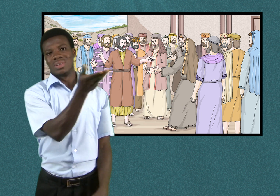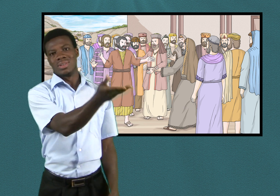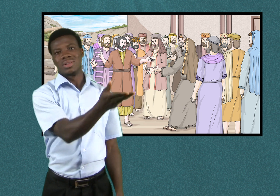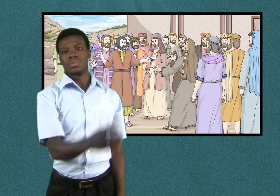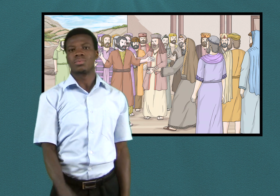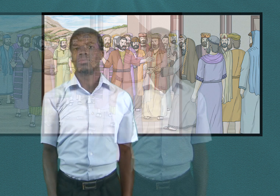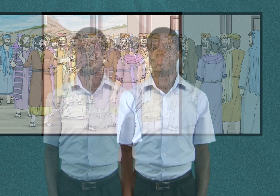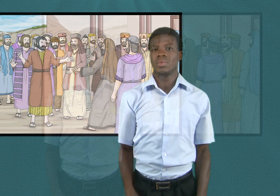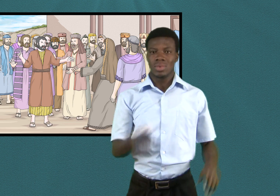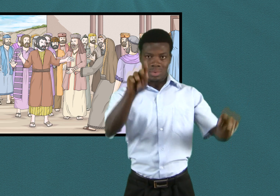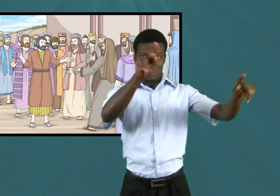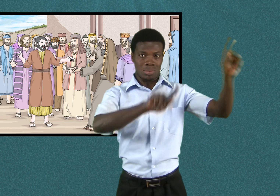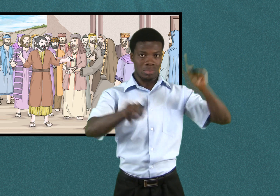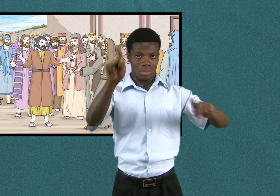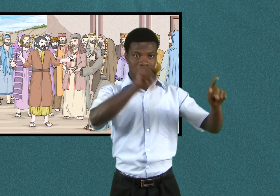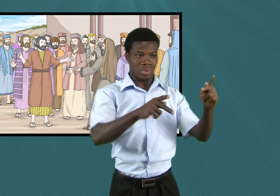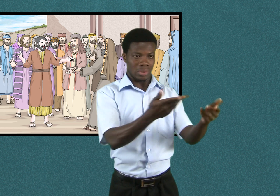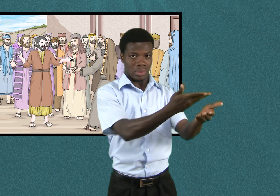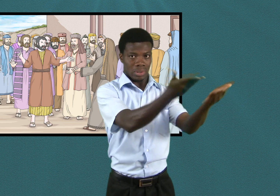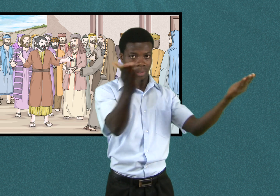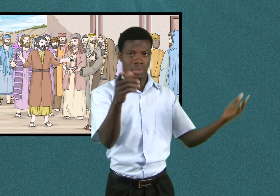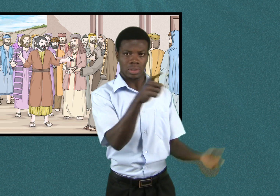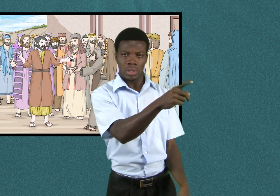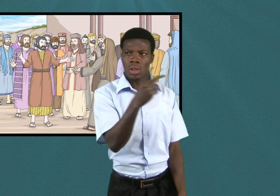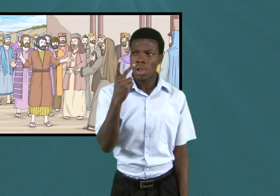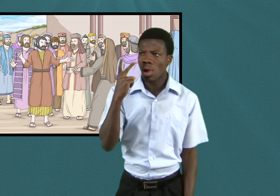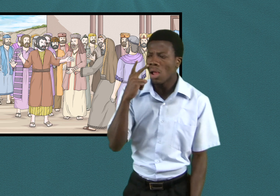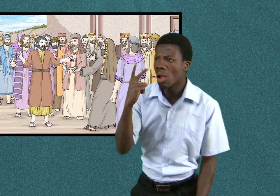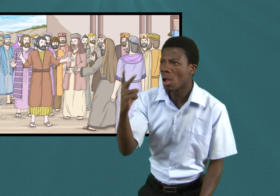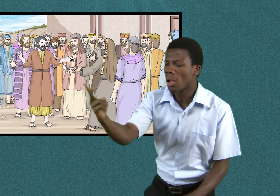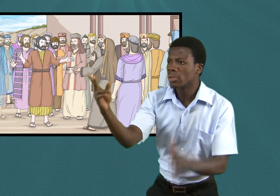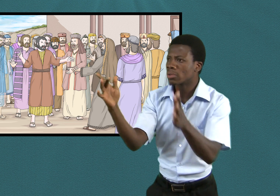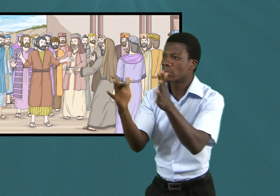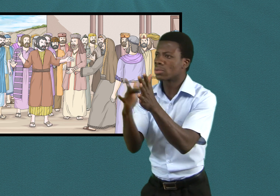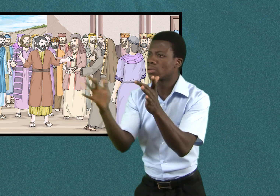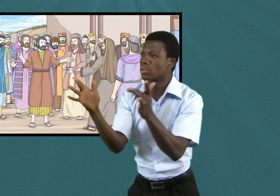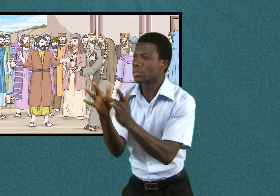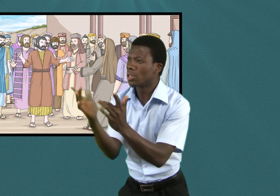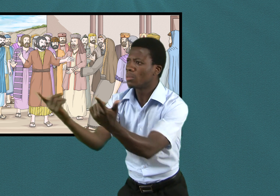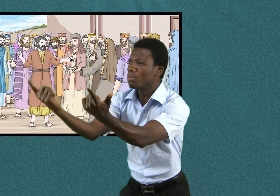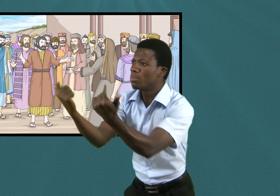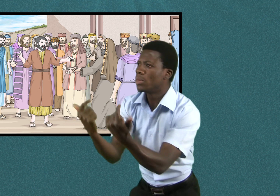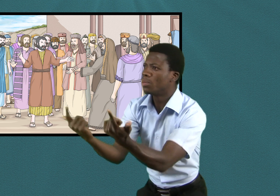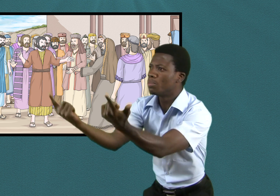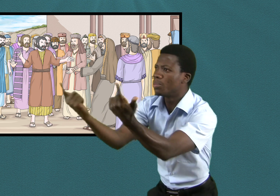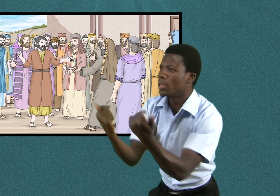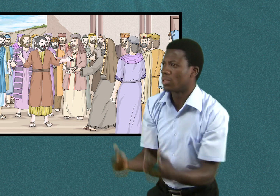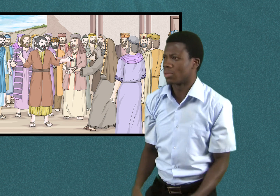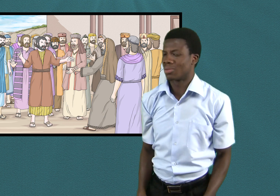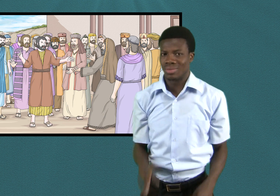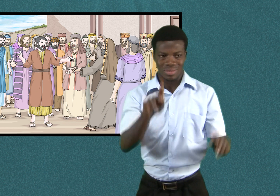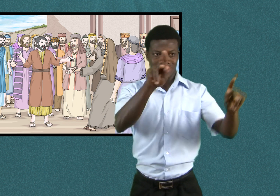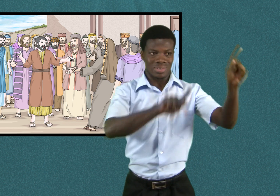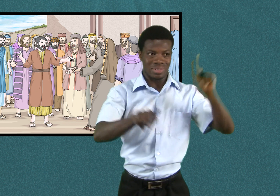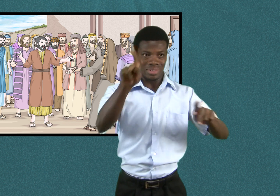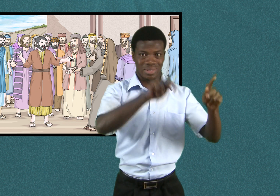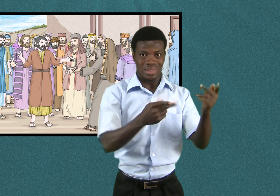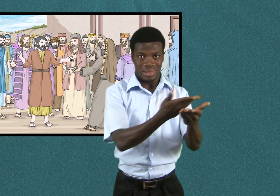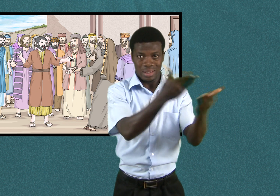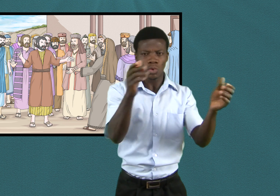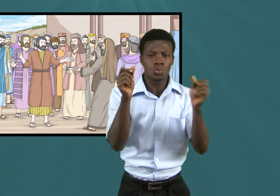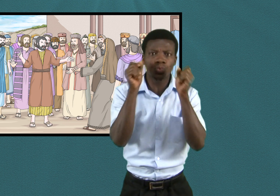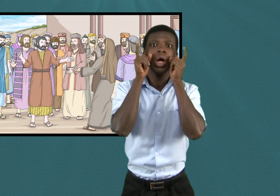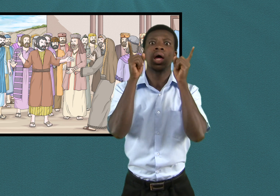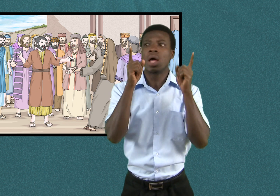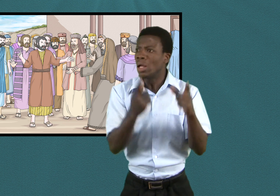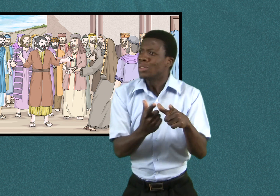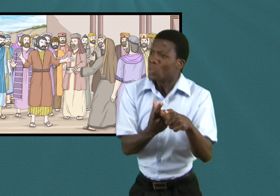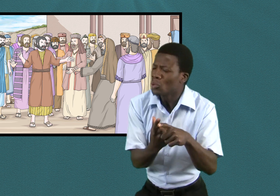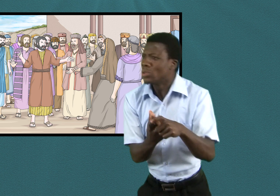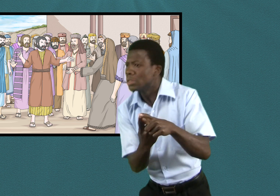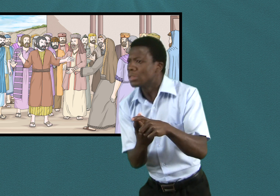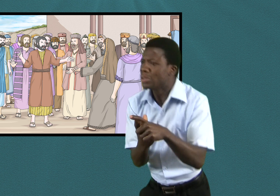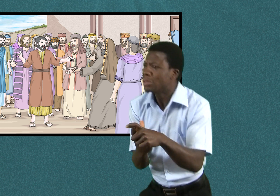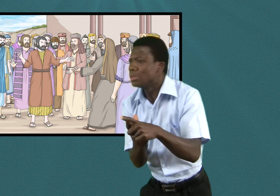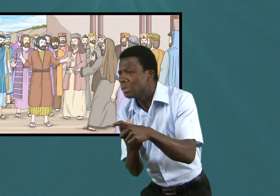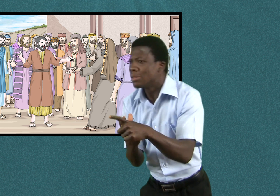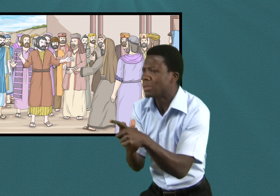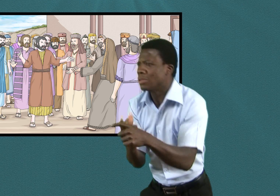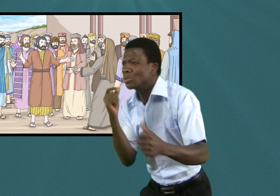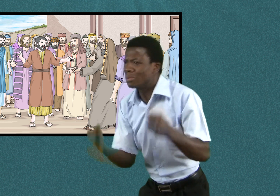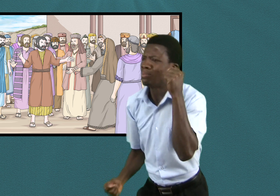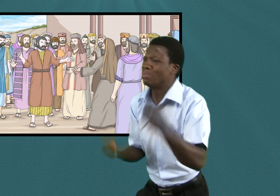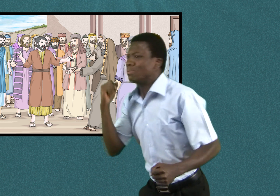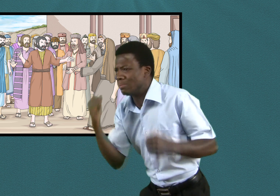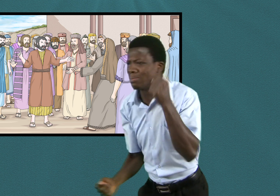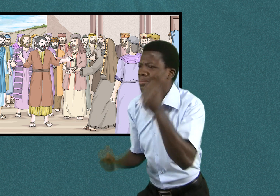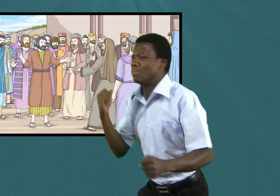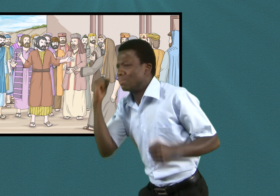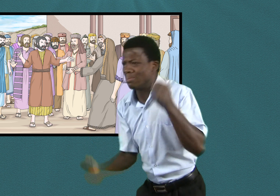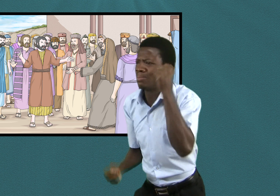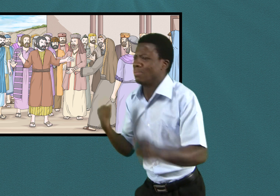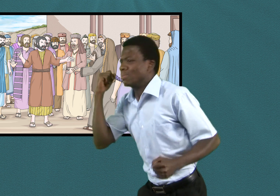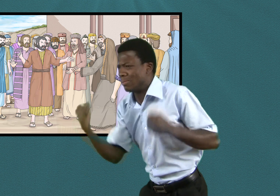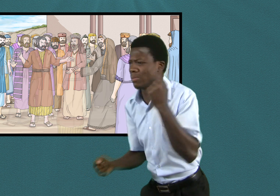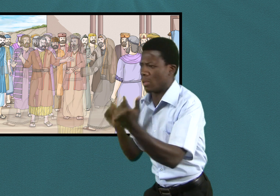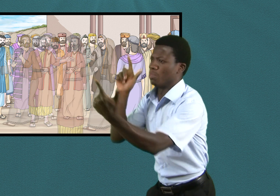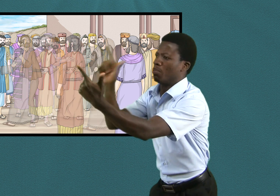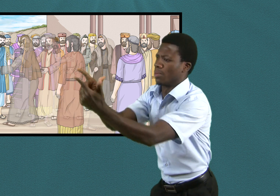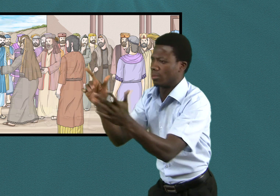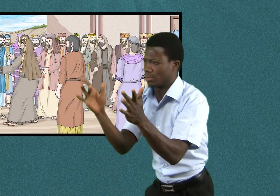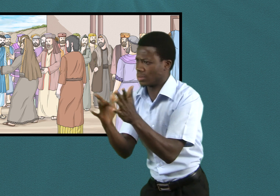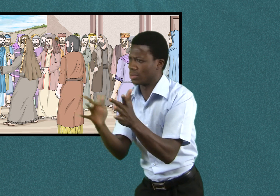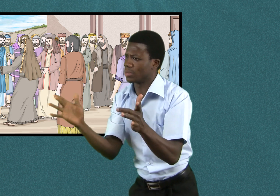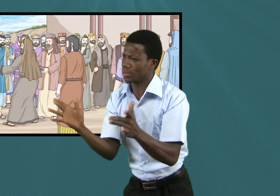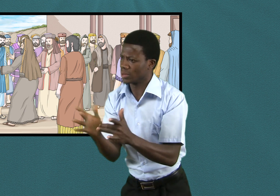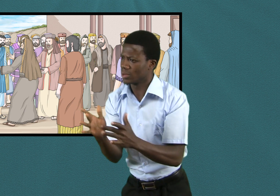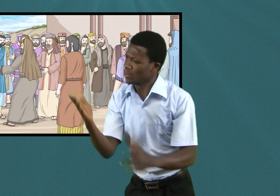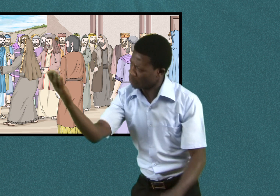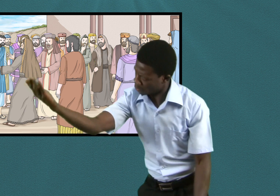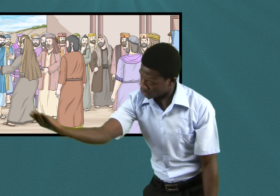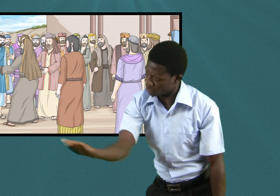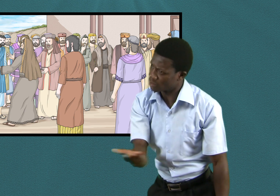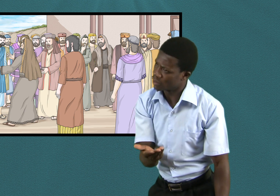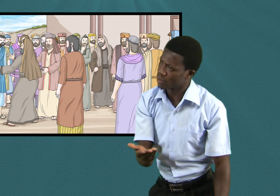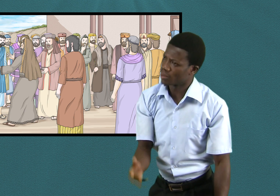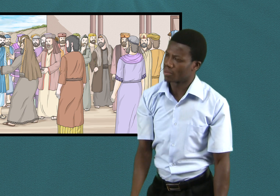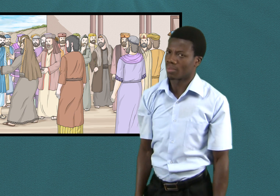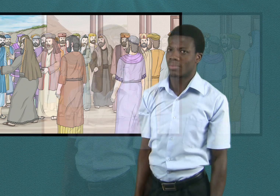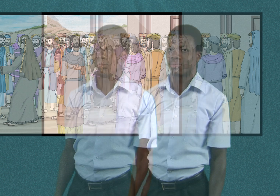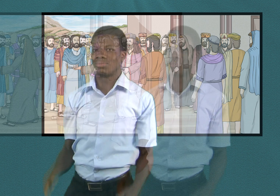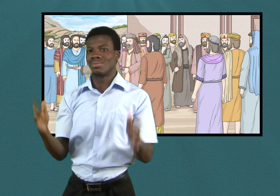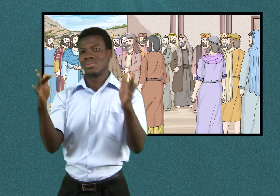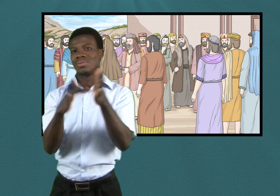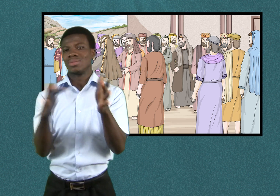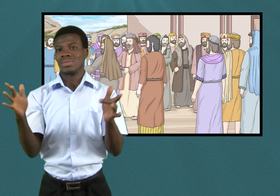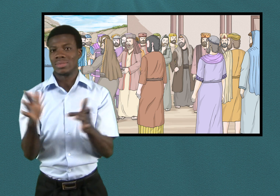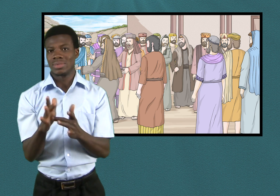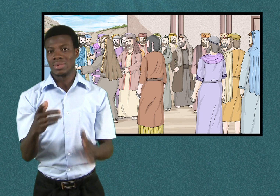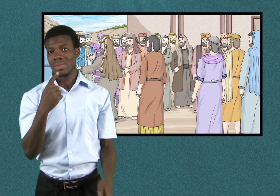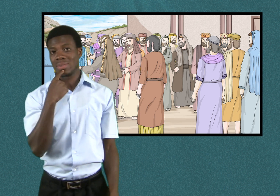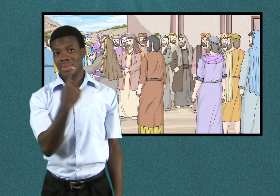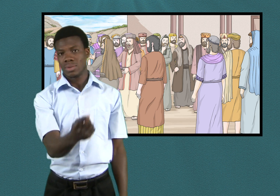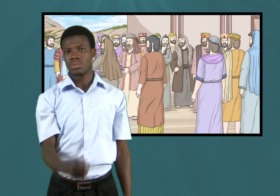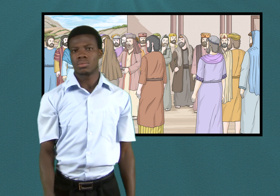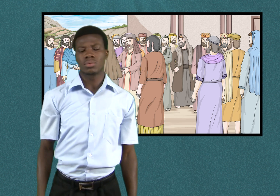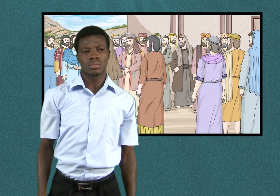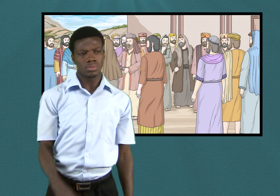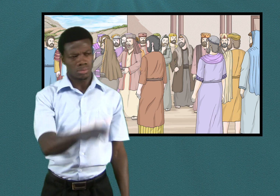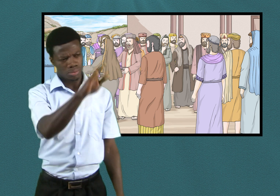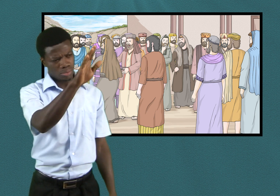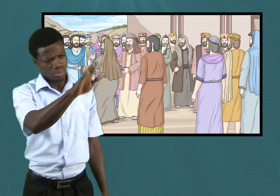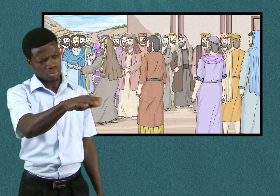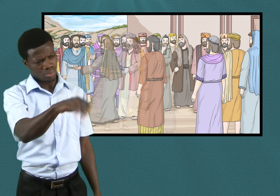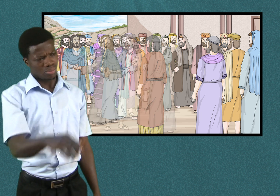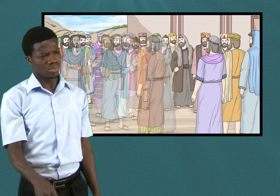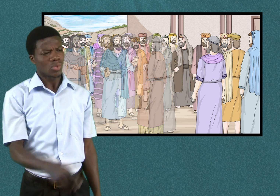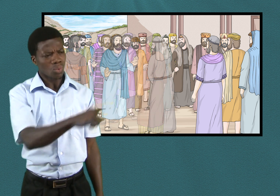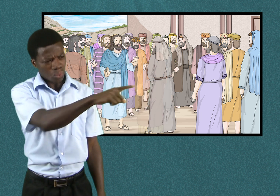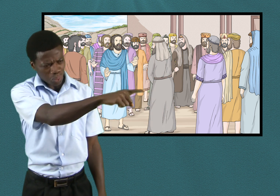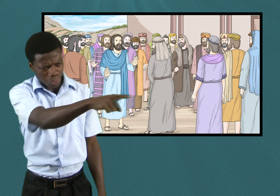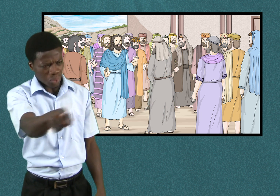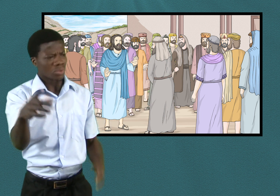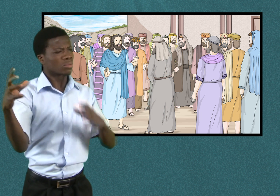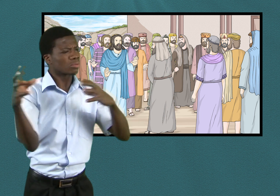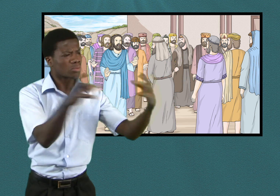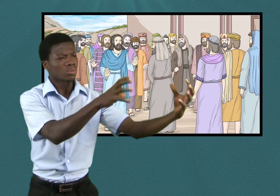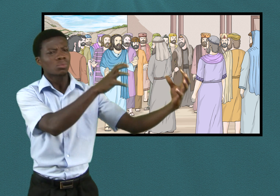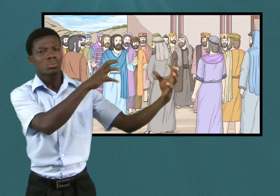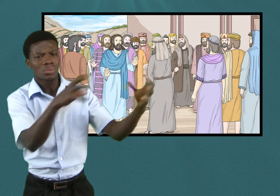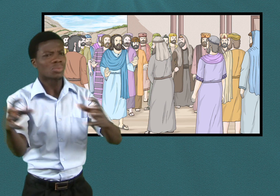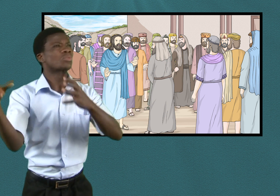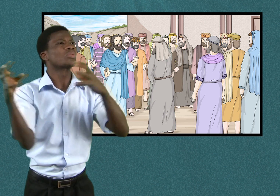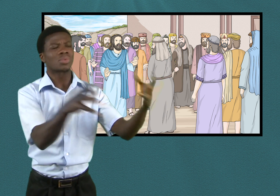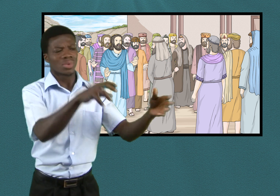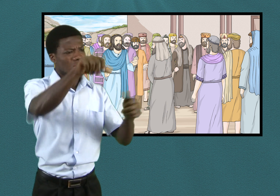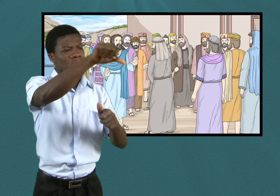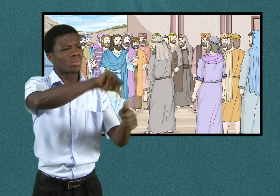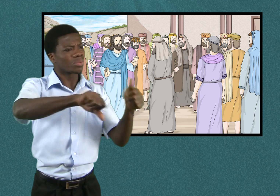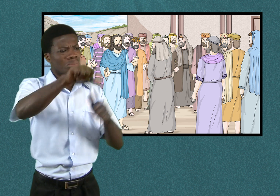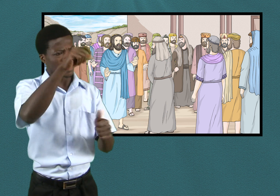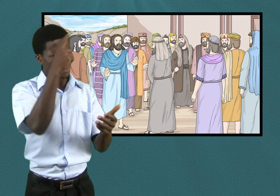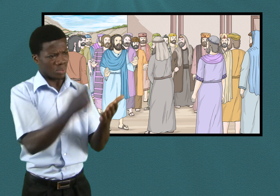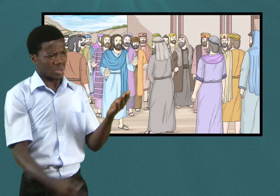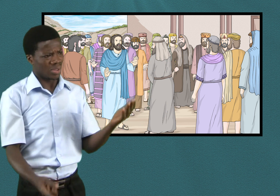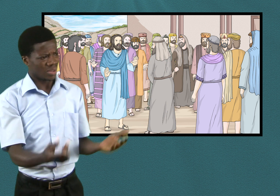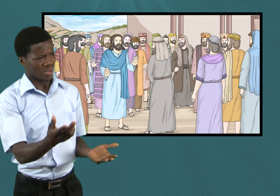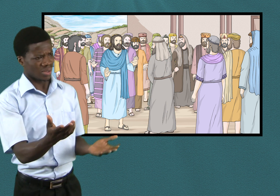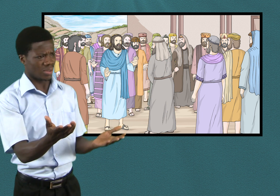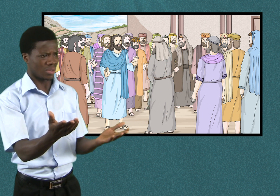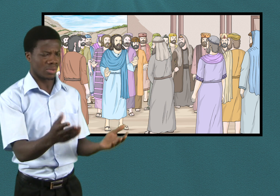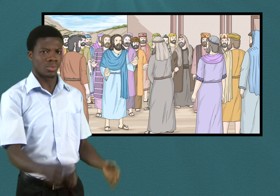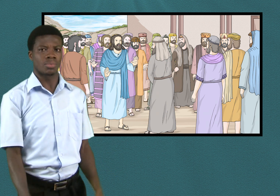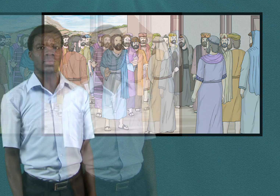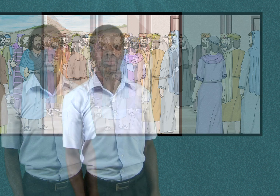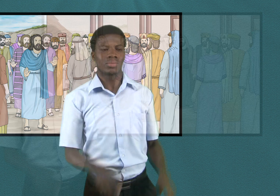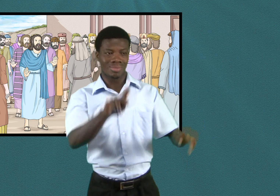As soon as all the people saw Jesus, they were filled with awe and ran to greet Him. “What are you disputing with them?”